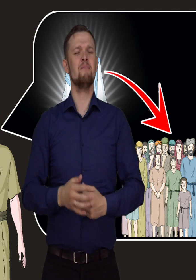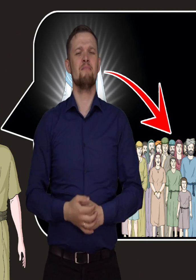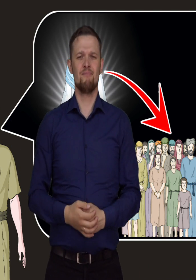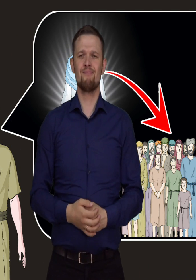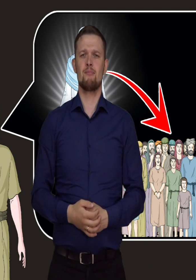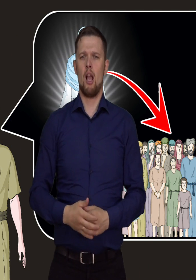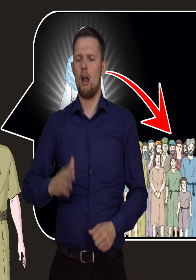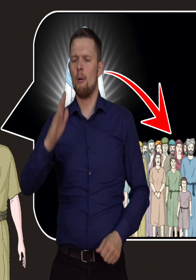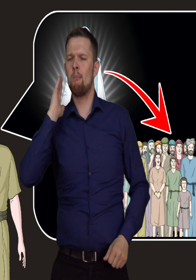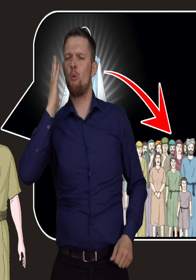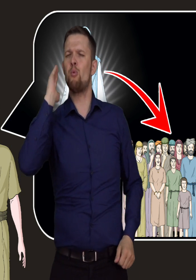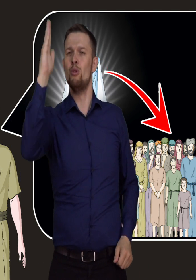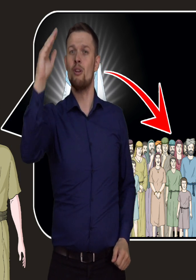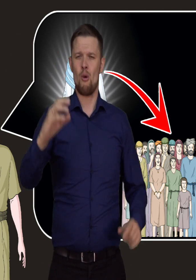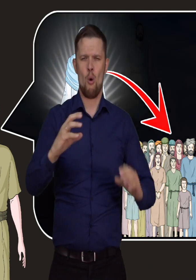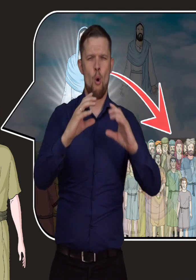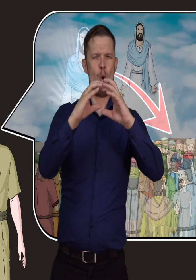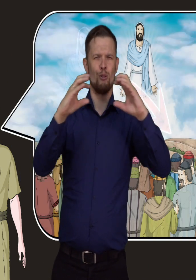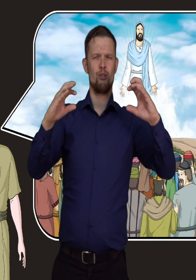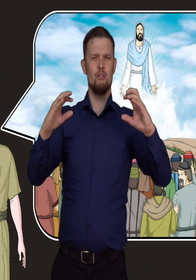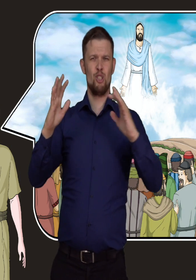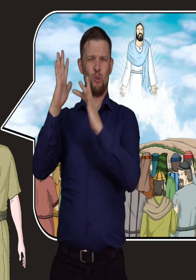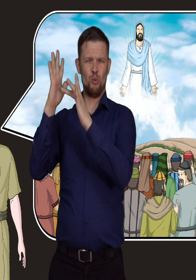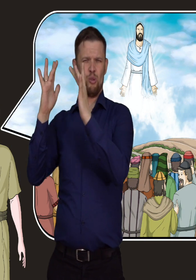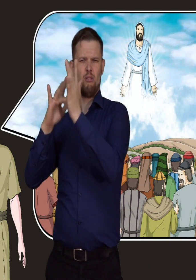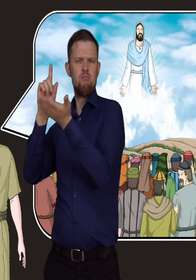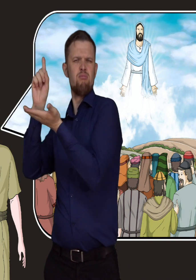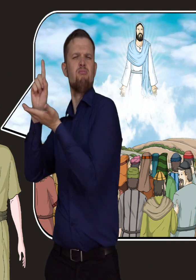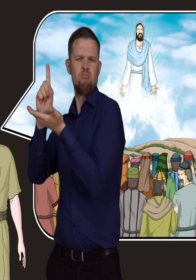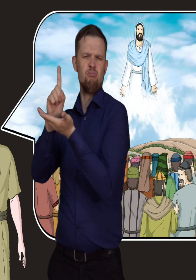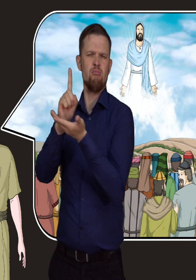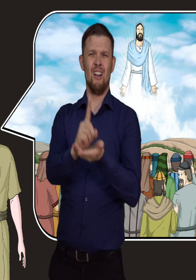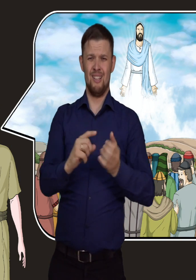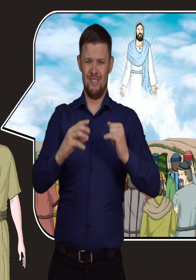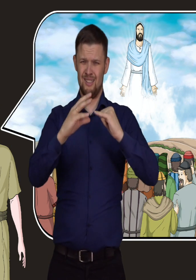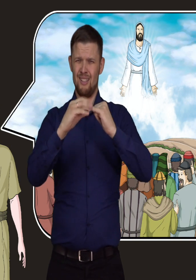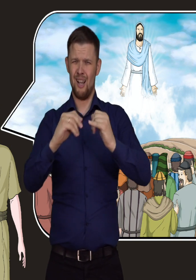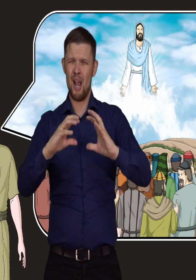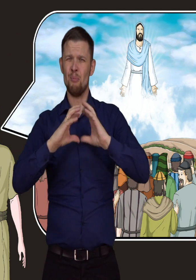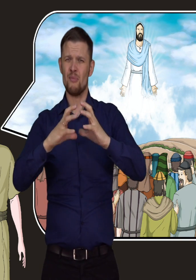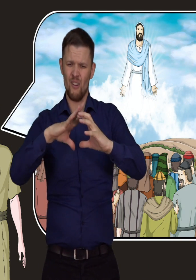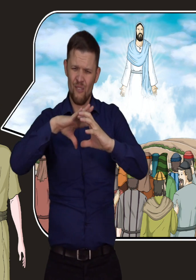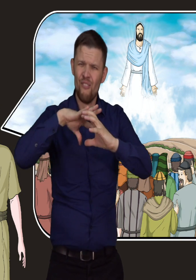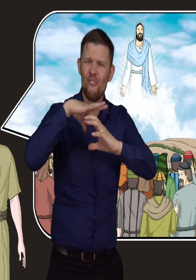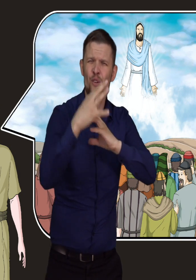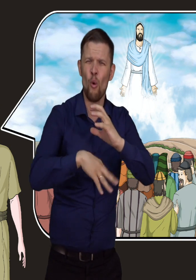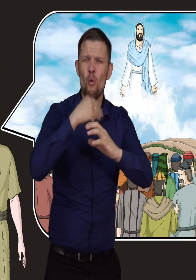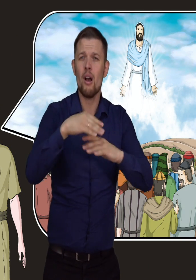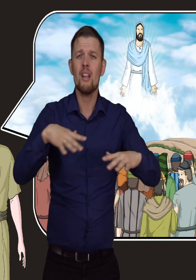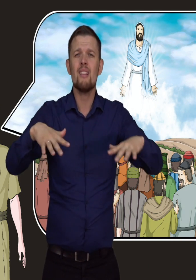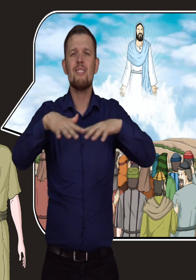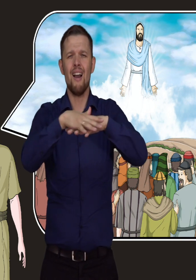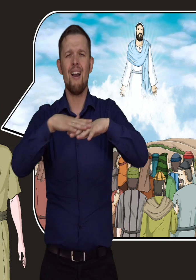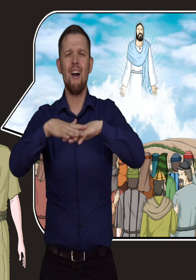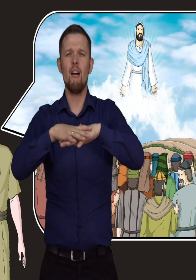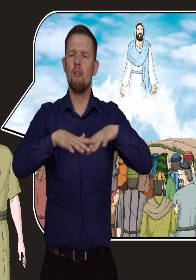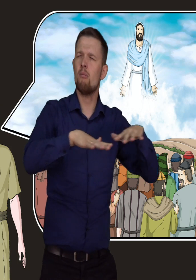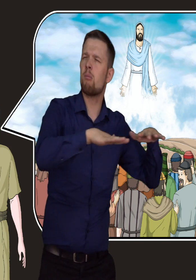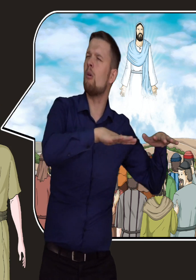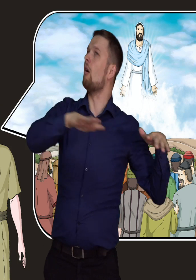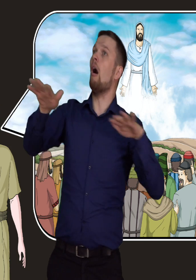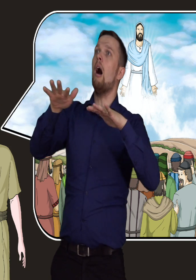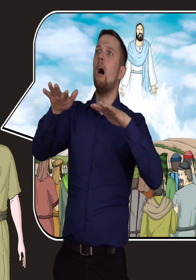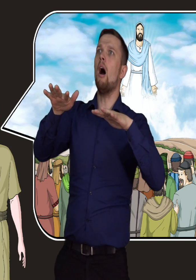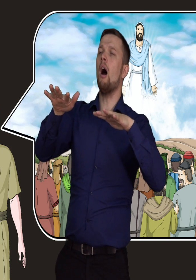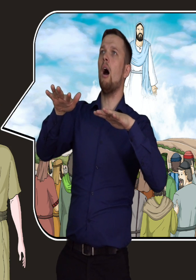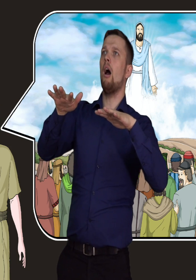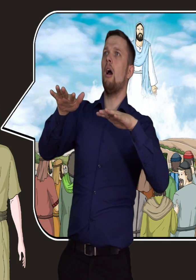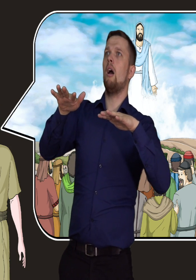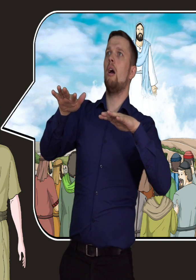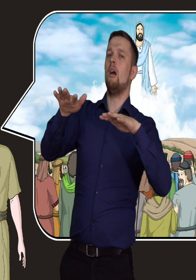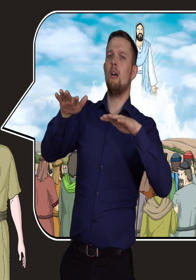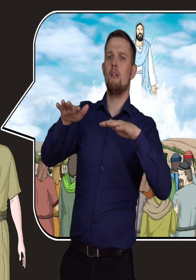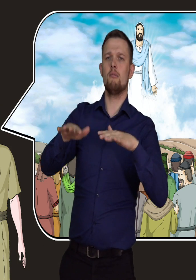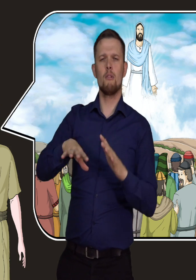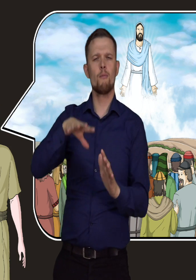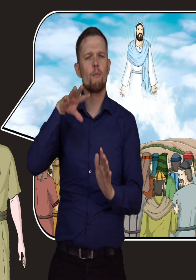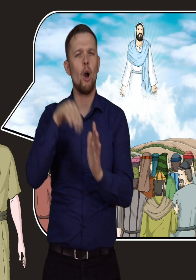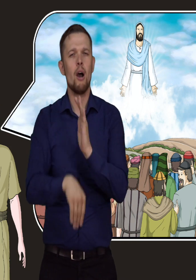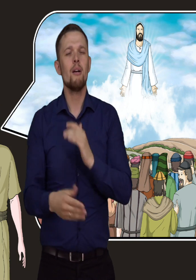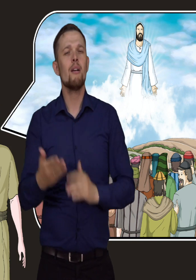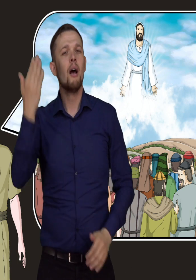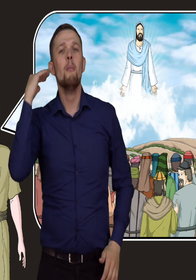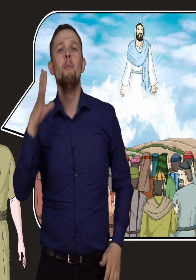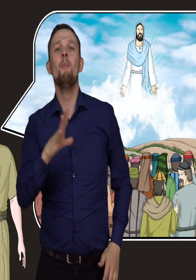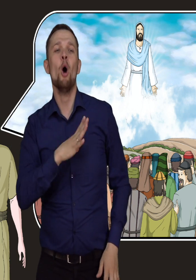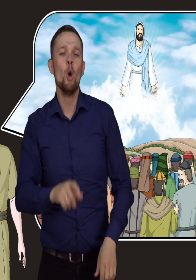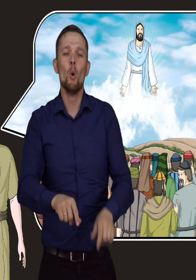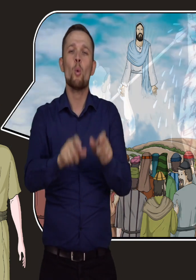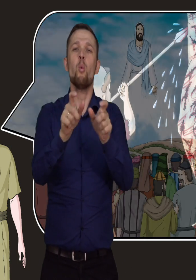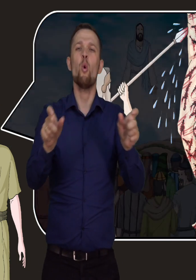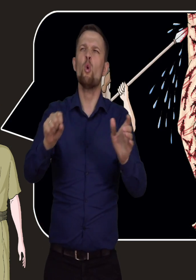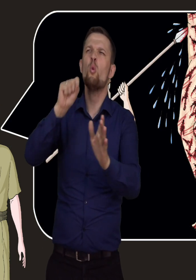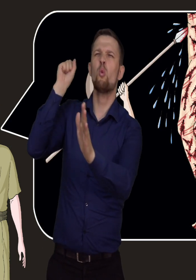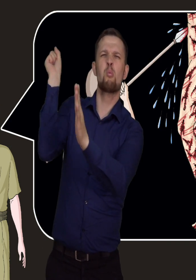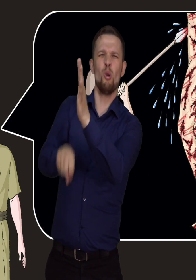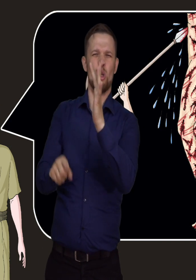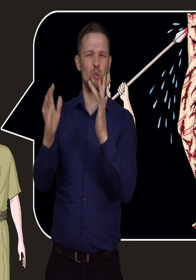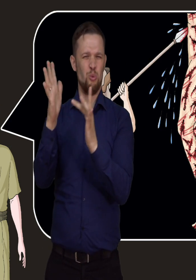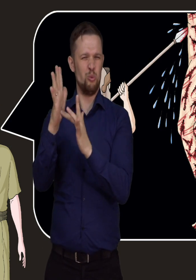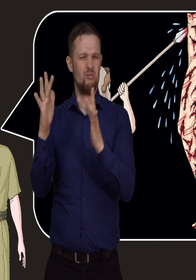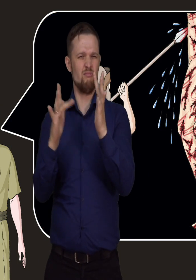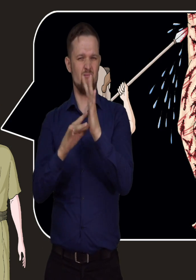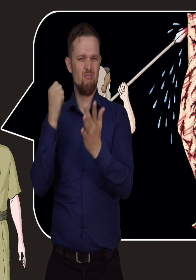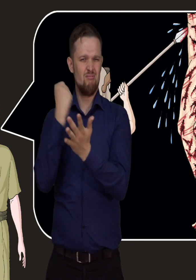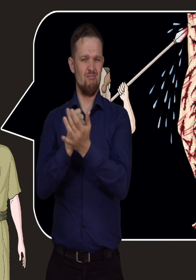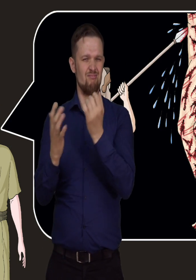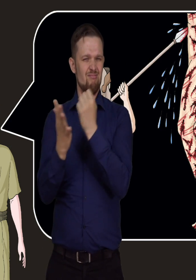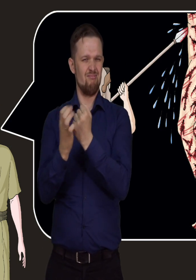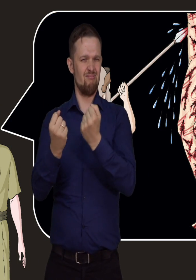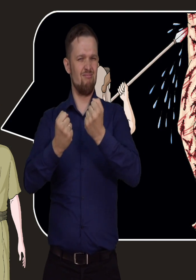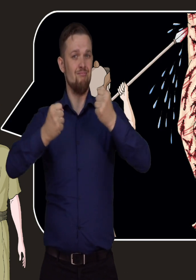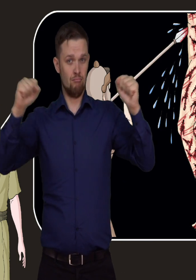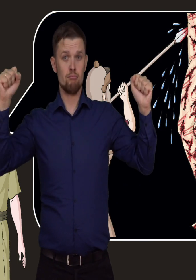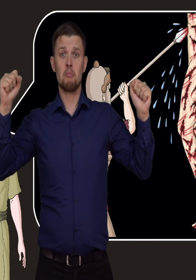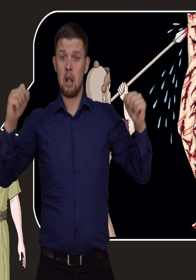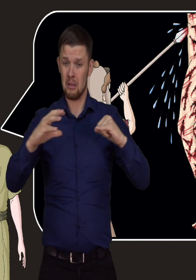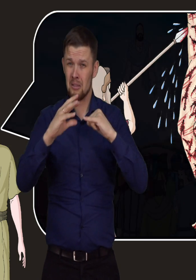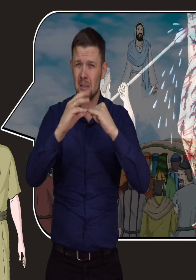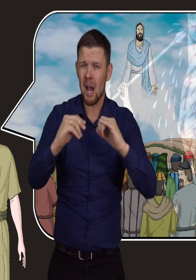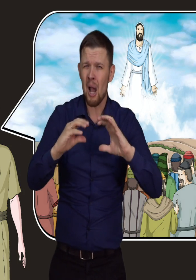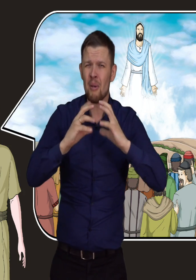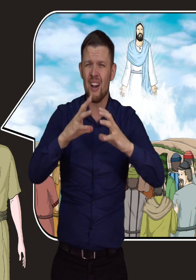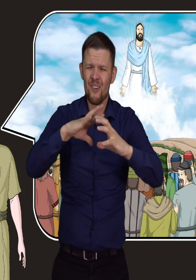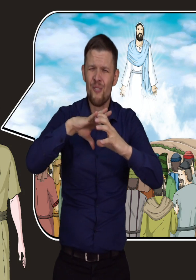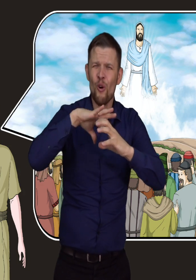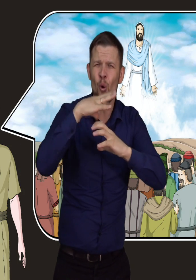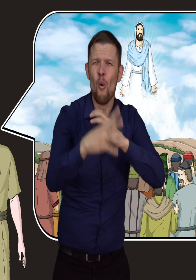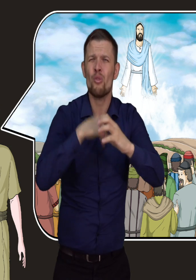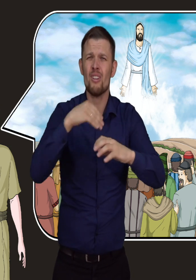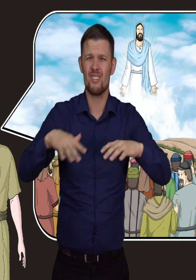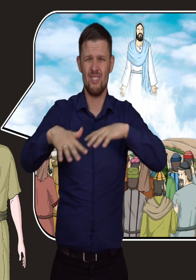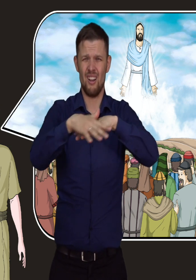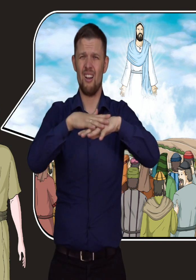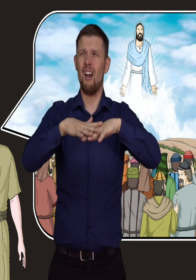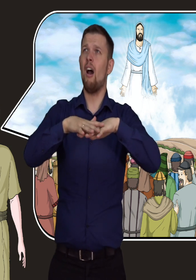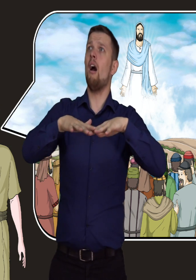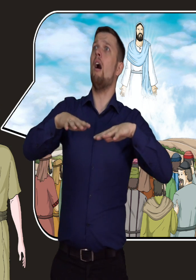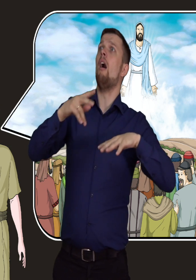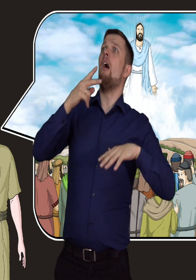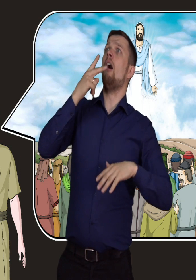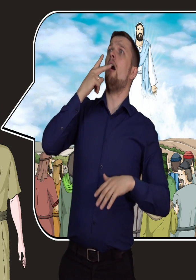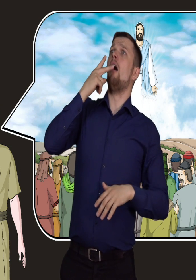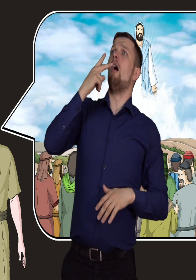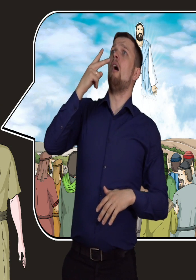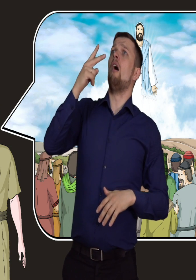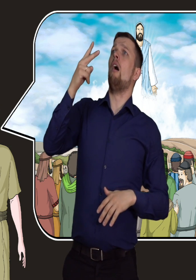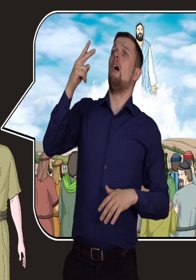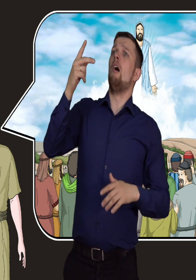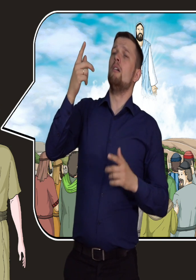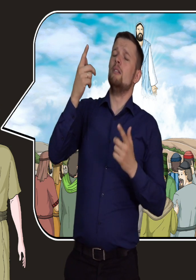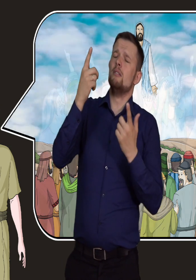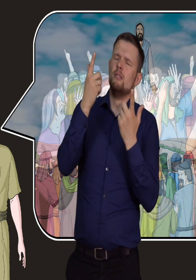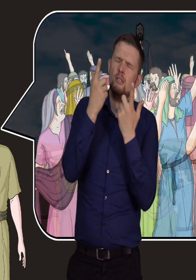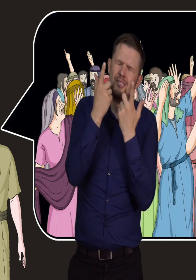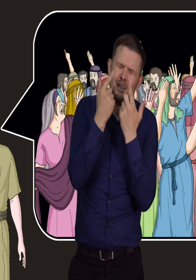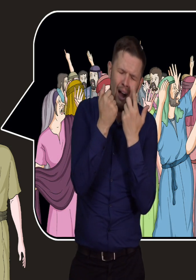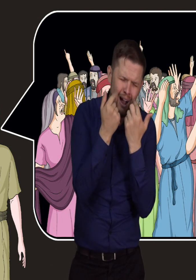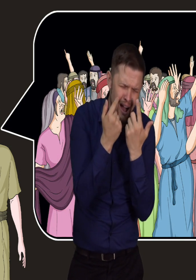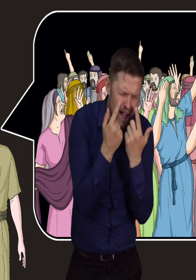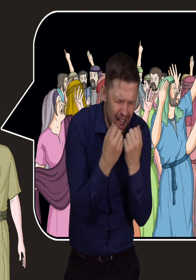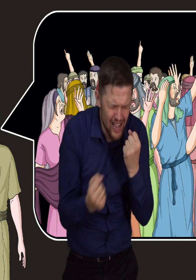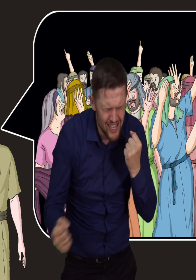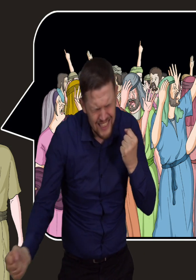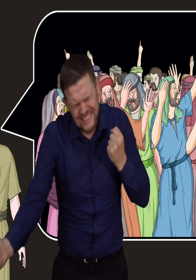Behold, He is coming with the clouds, and every eye will see Him—even those who pierced Him.